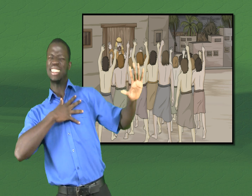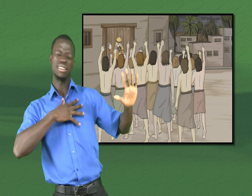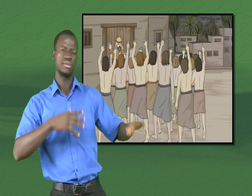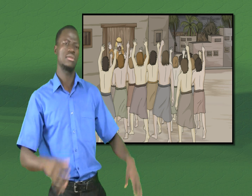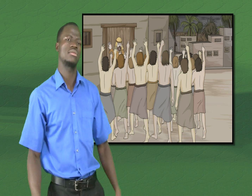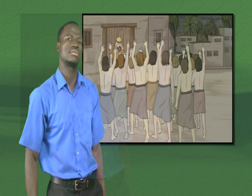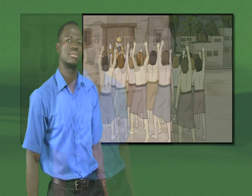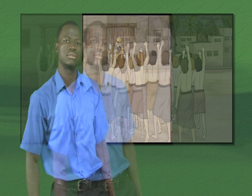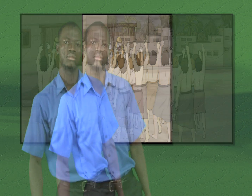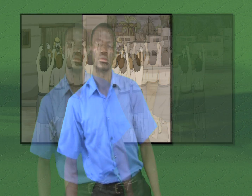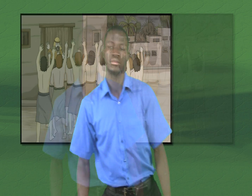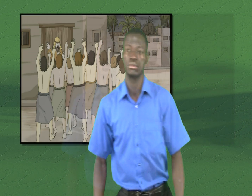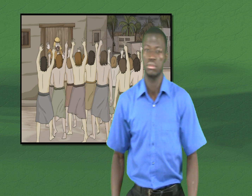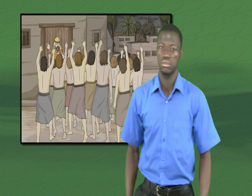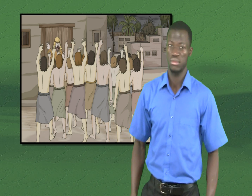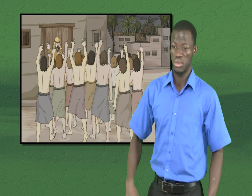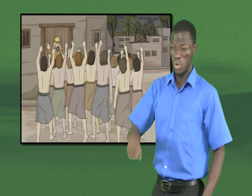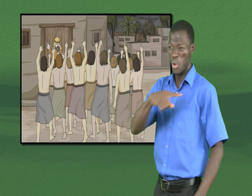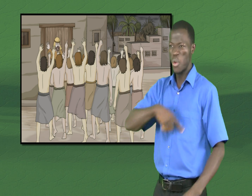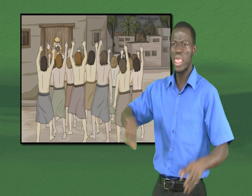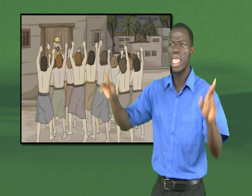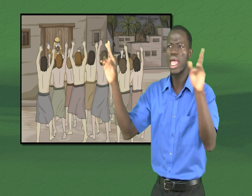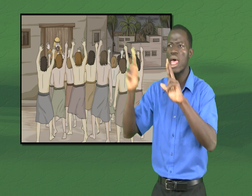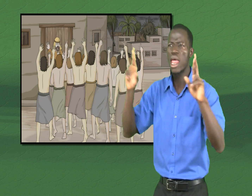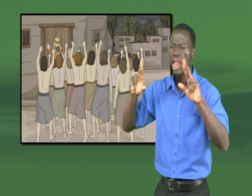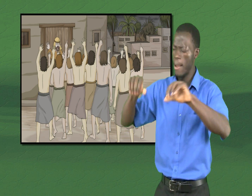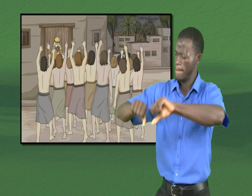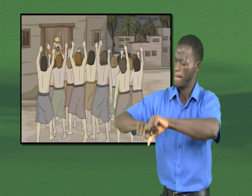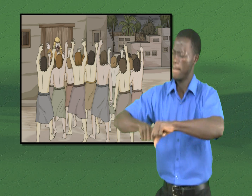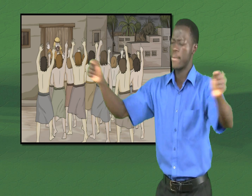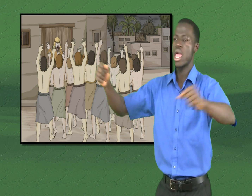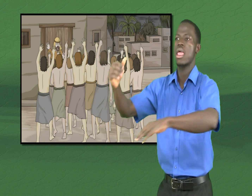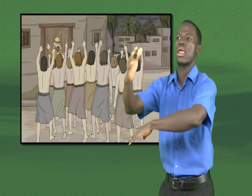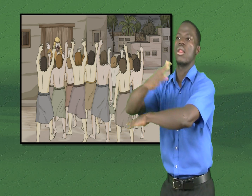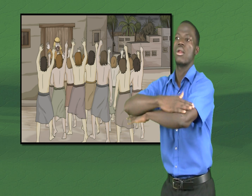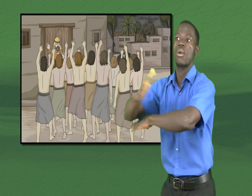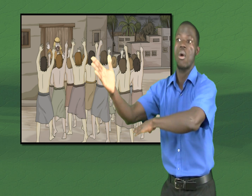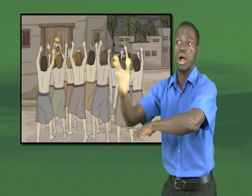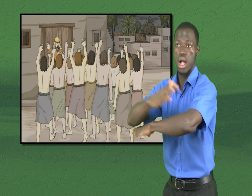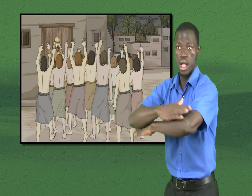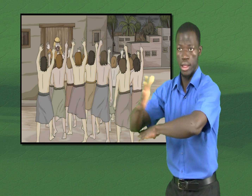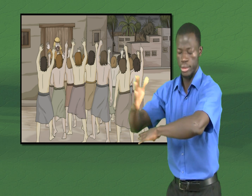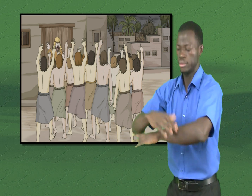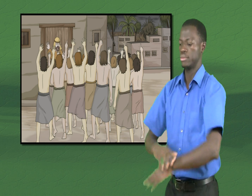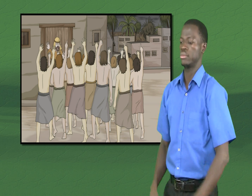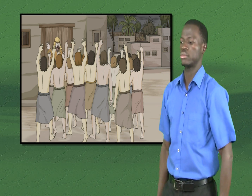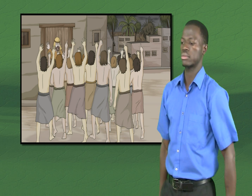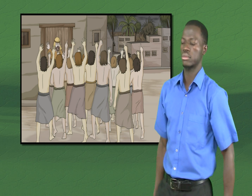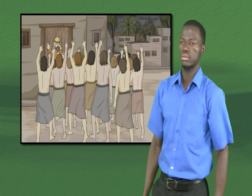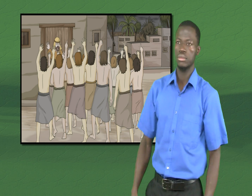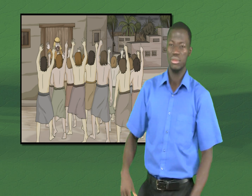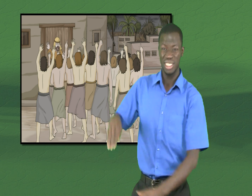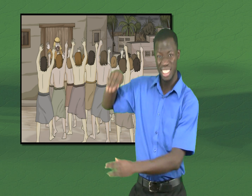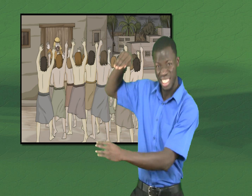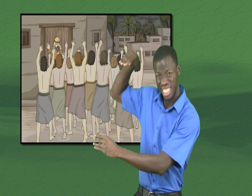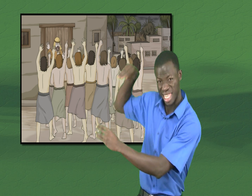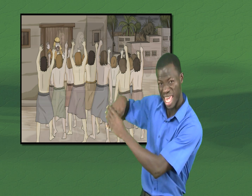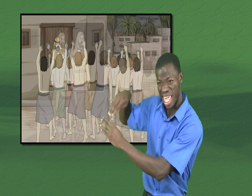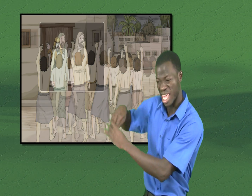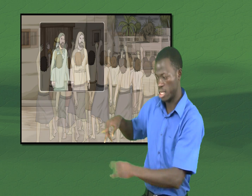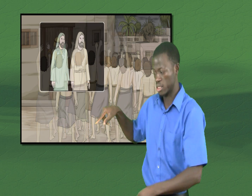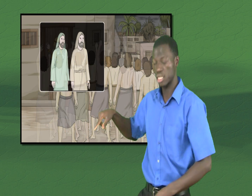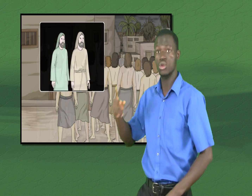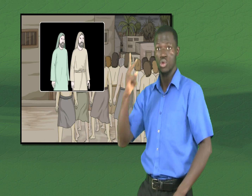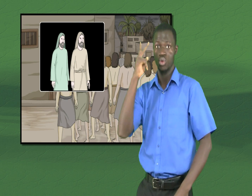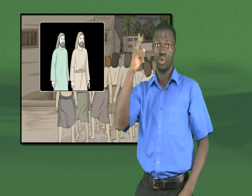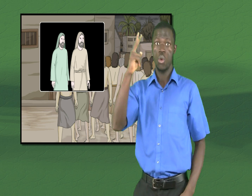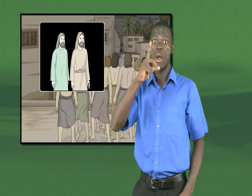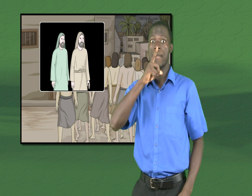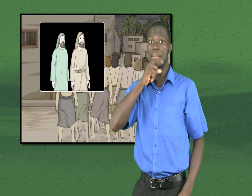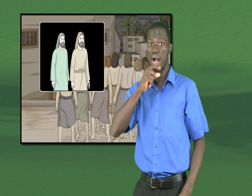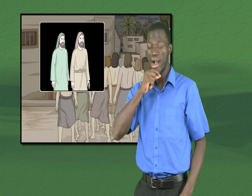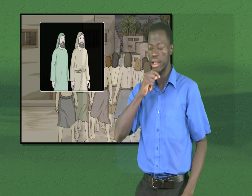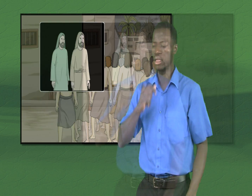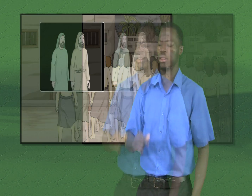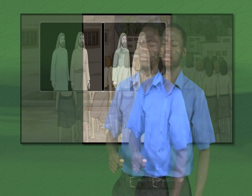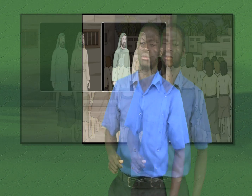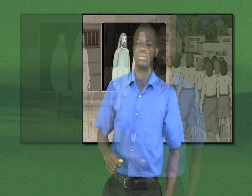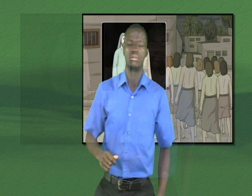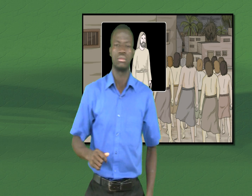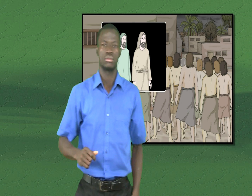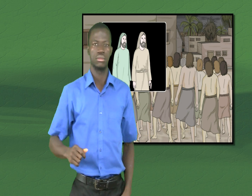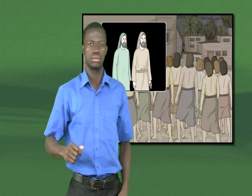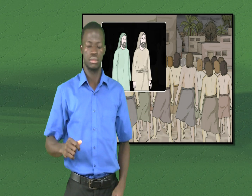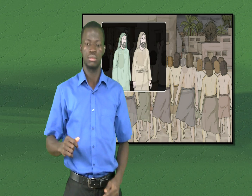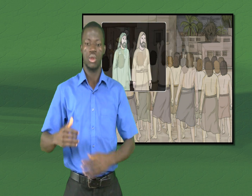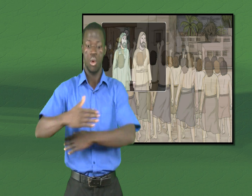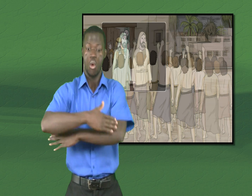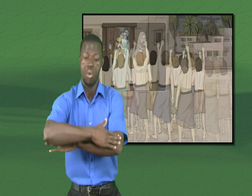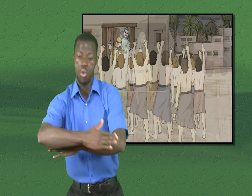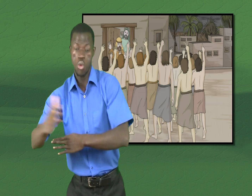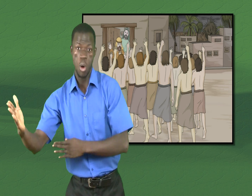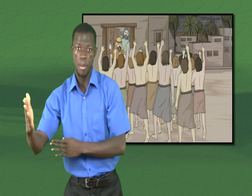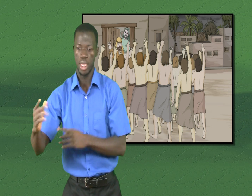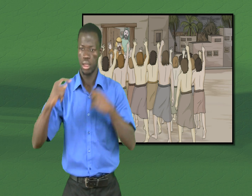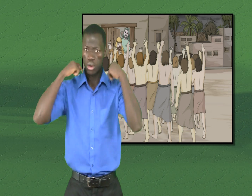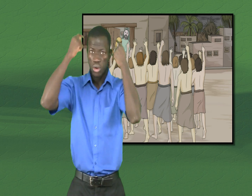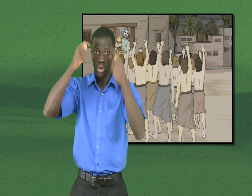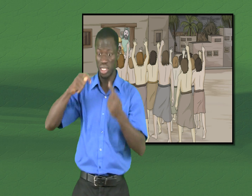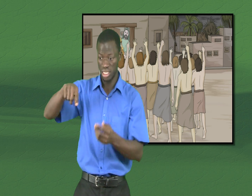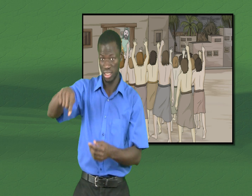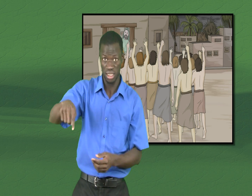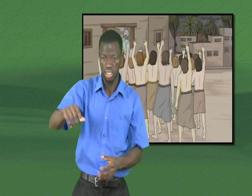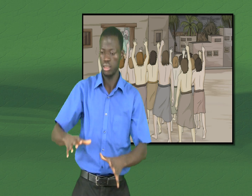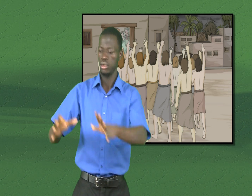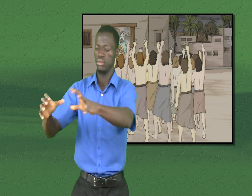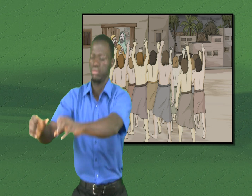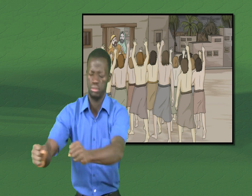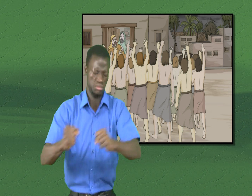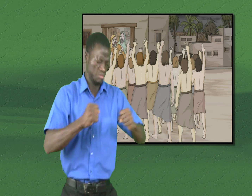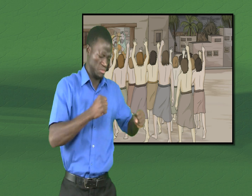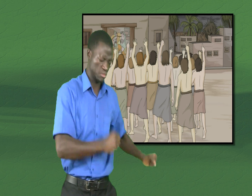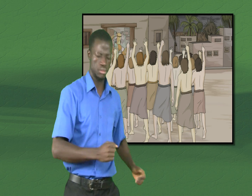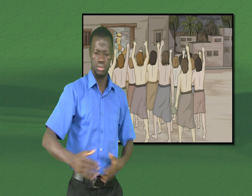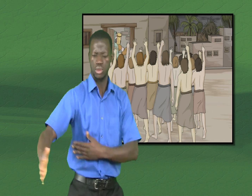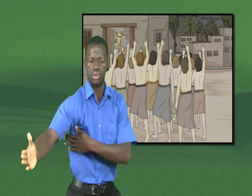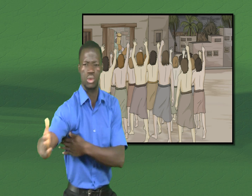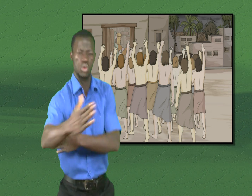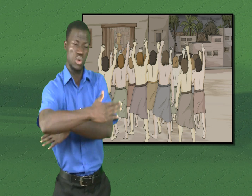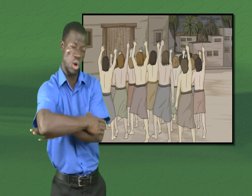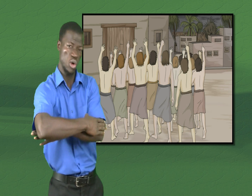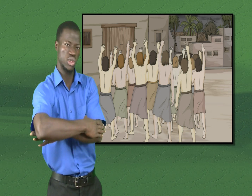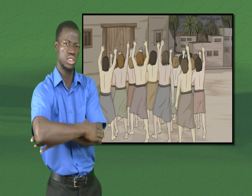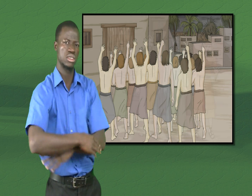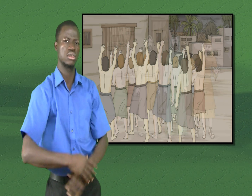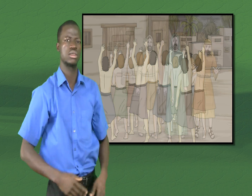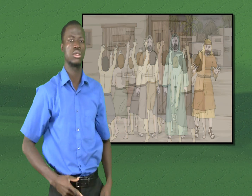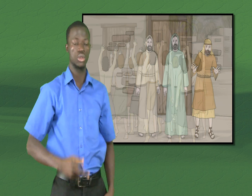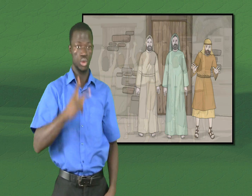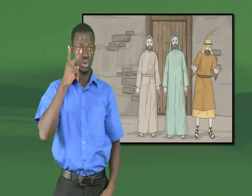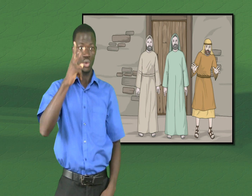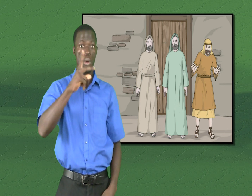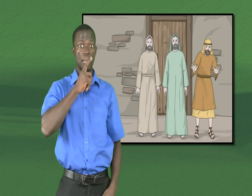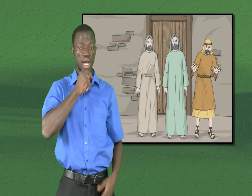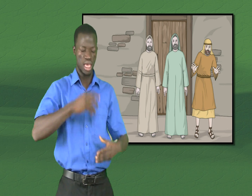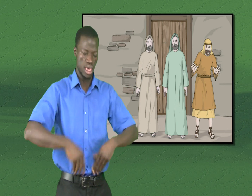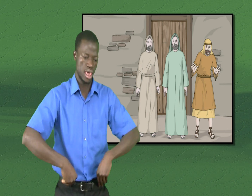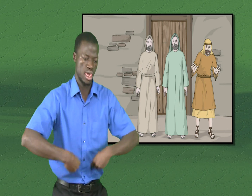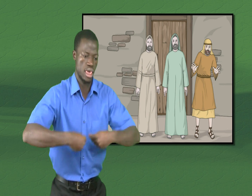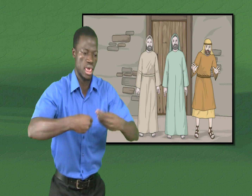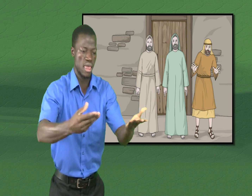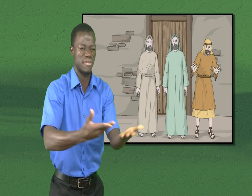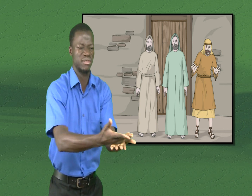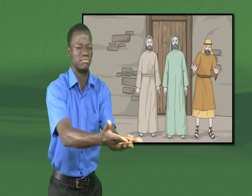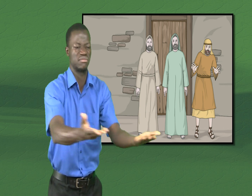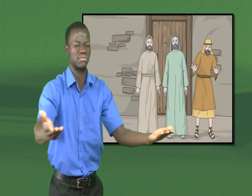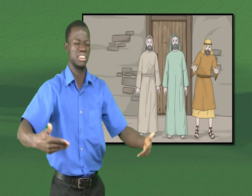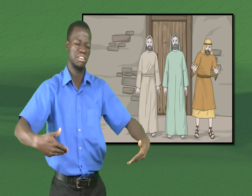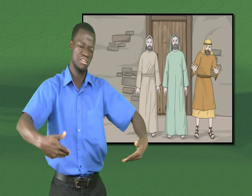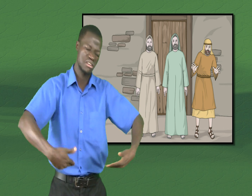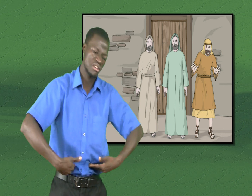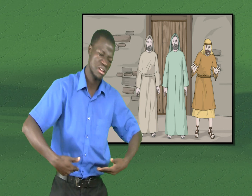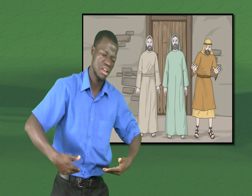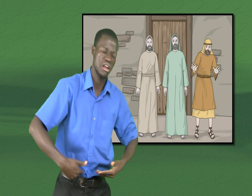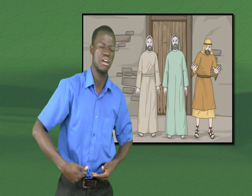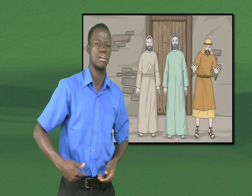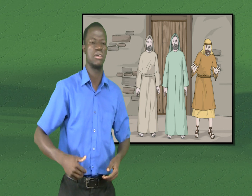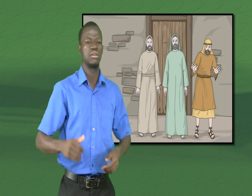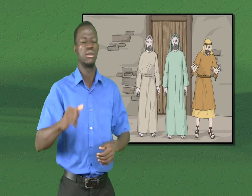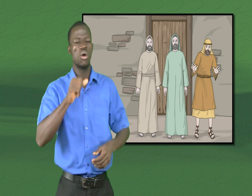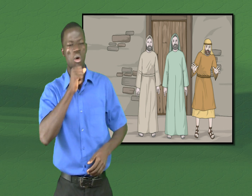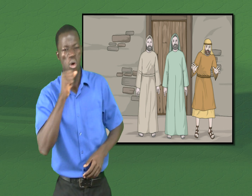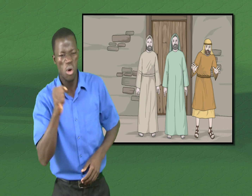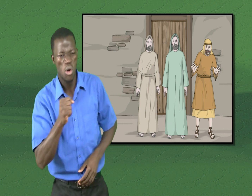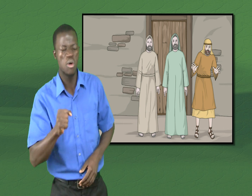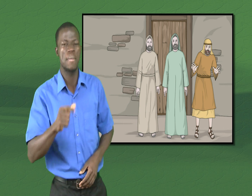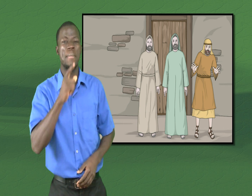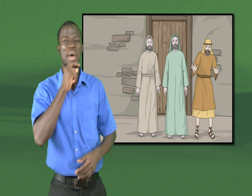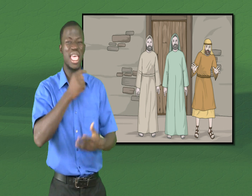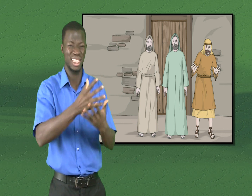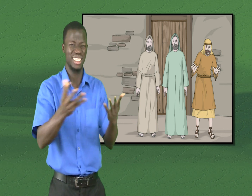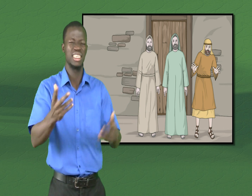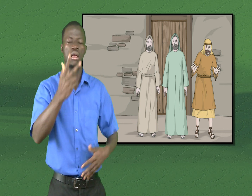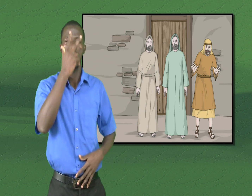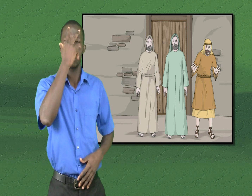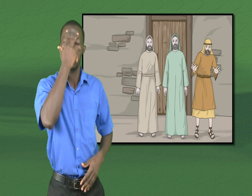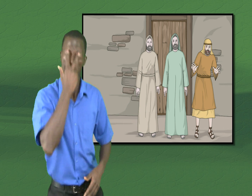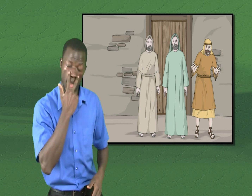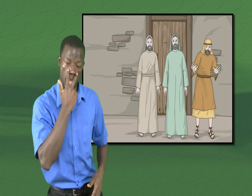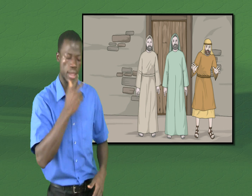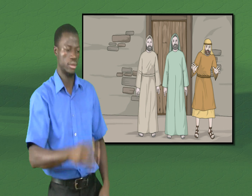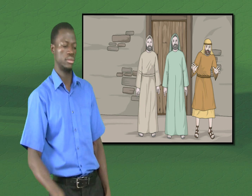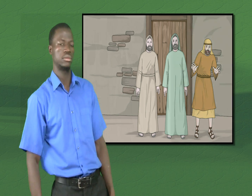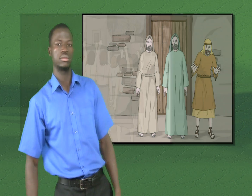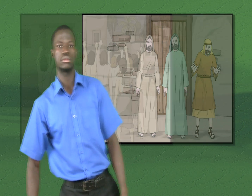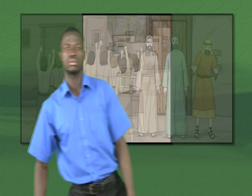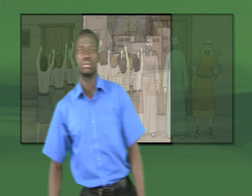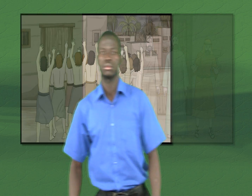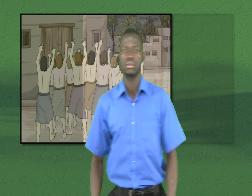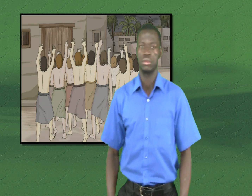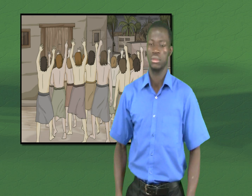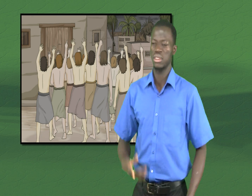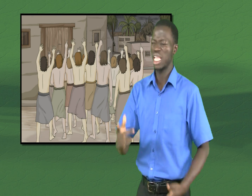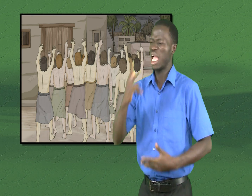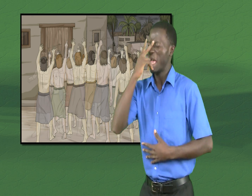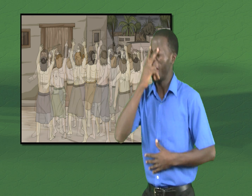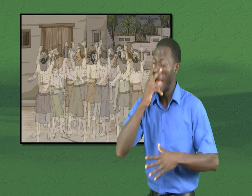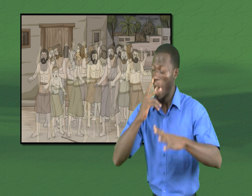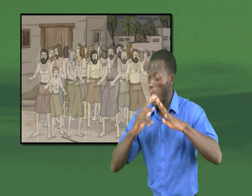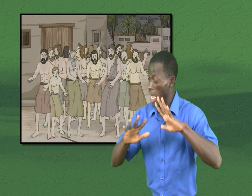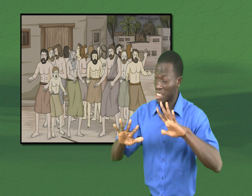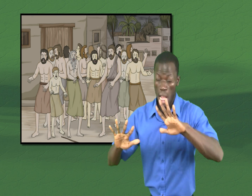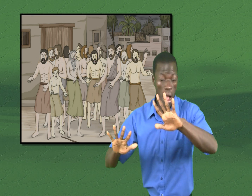But the men inside reached out, pulled Lot into the house with them, and shut the door.